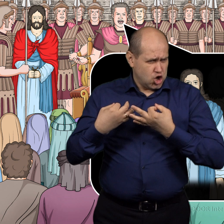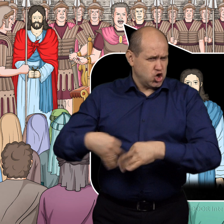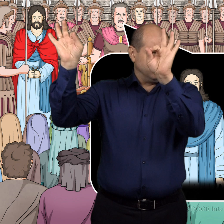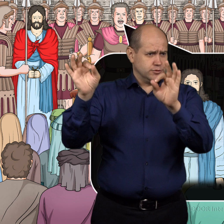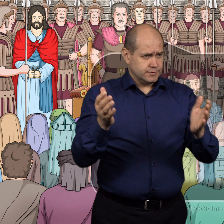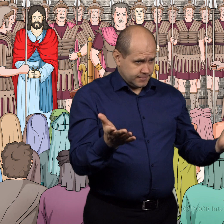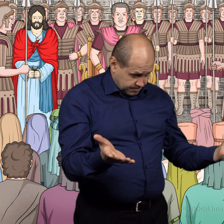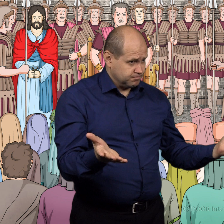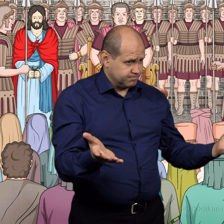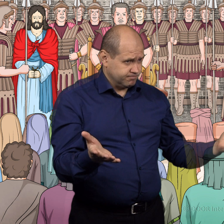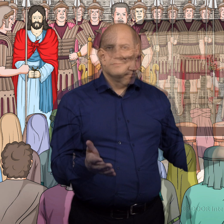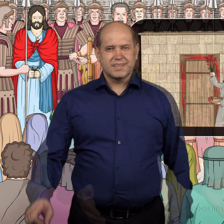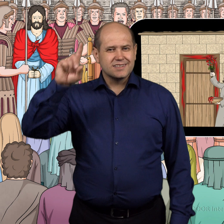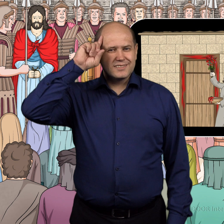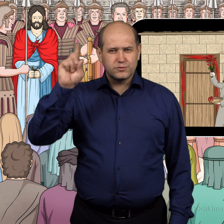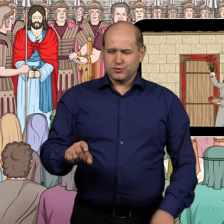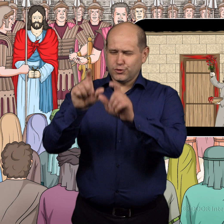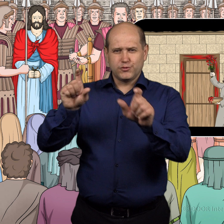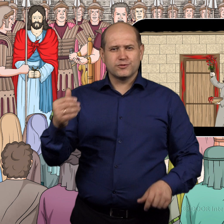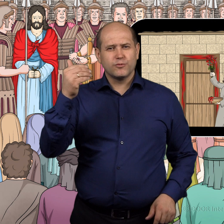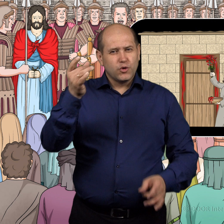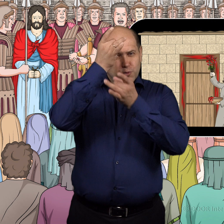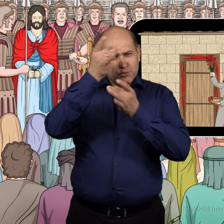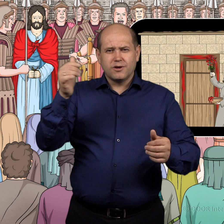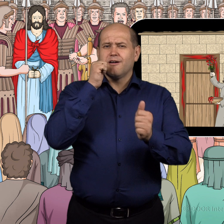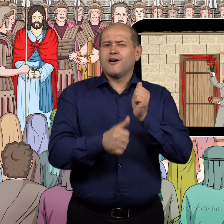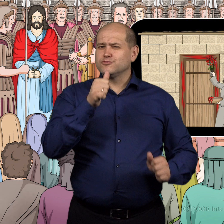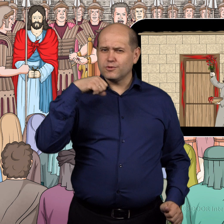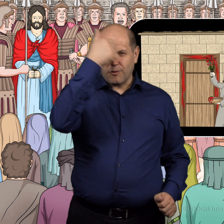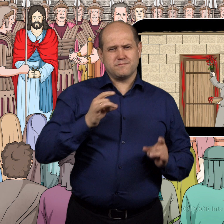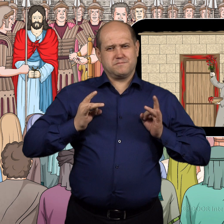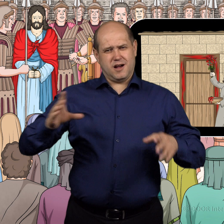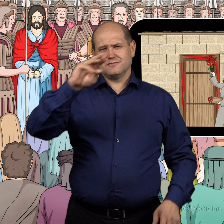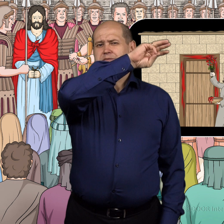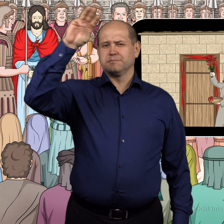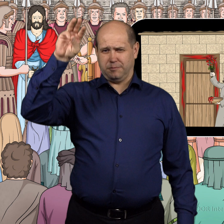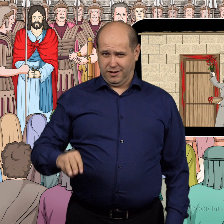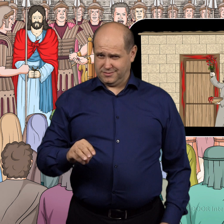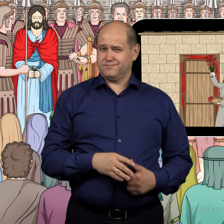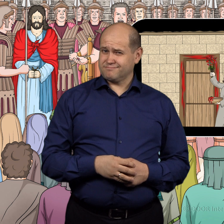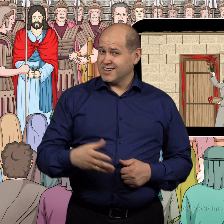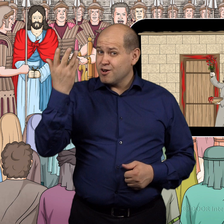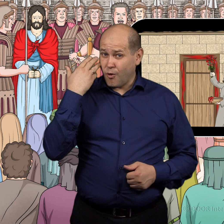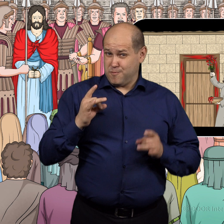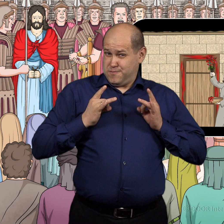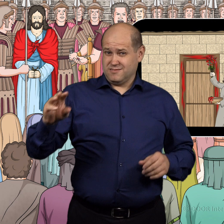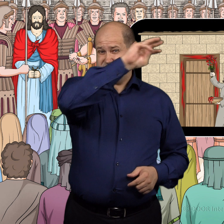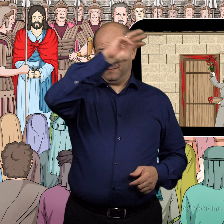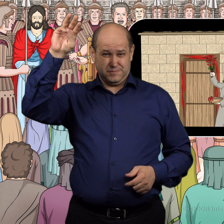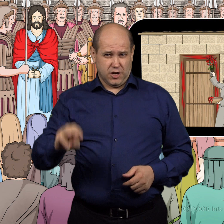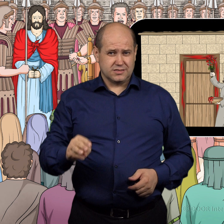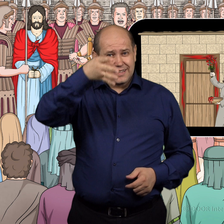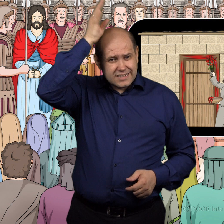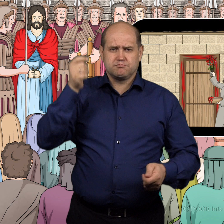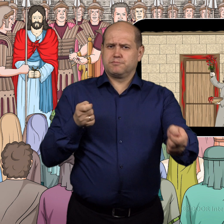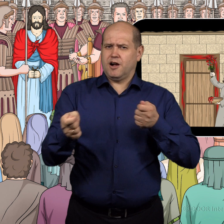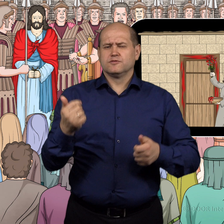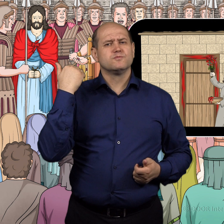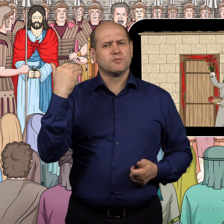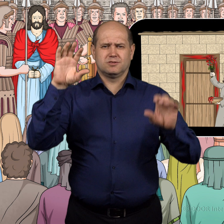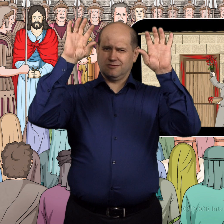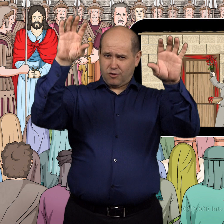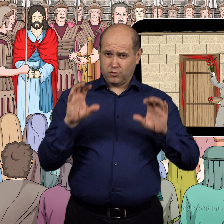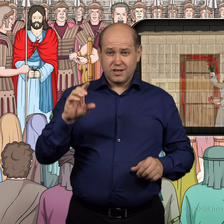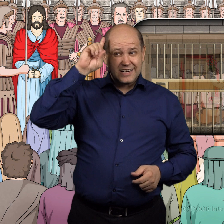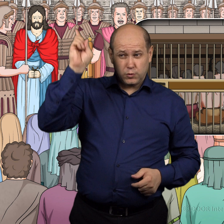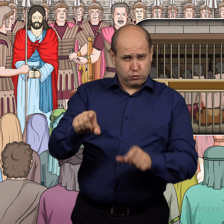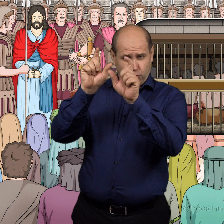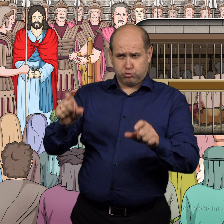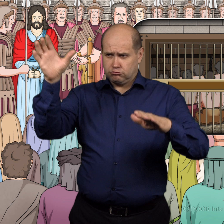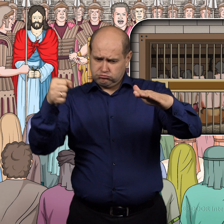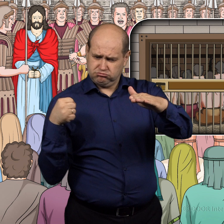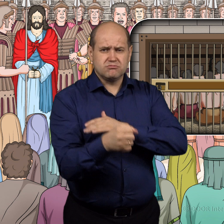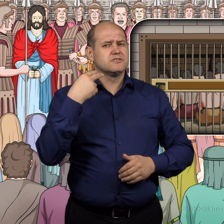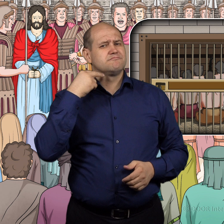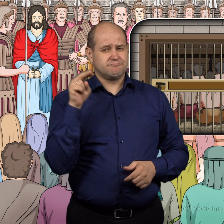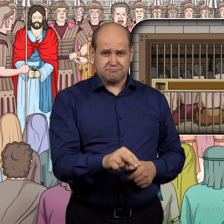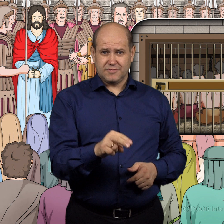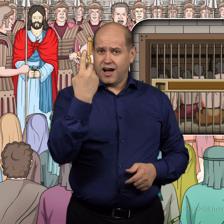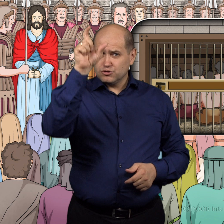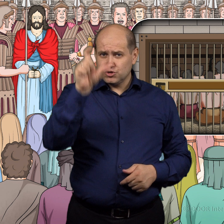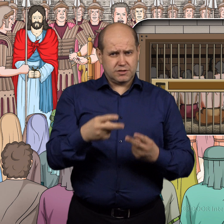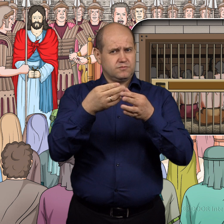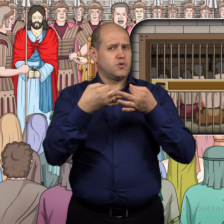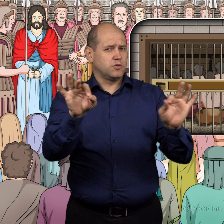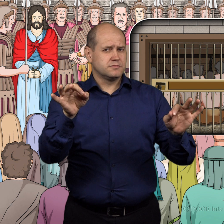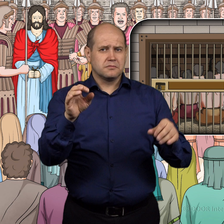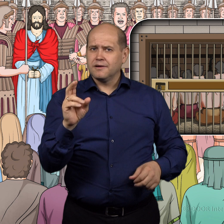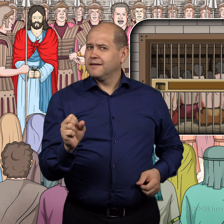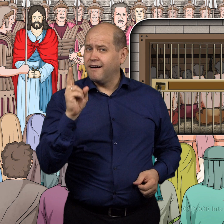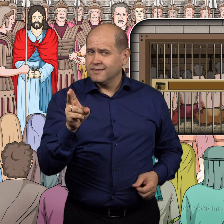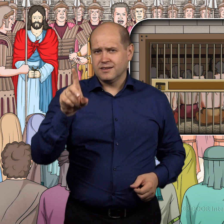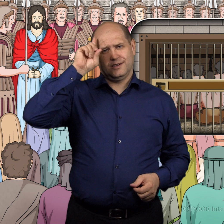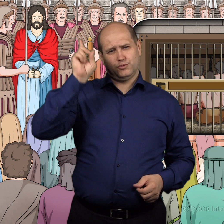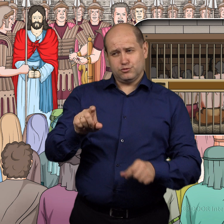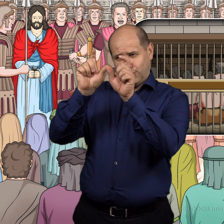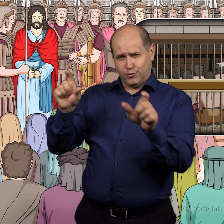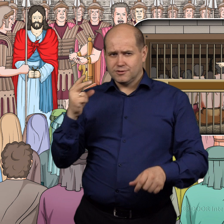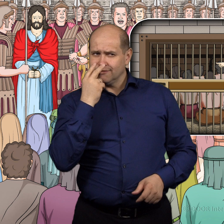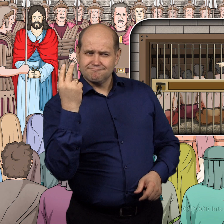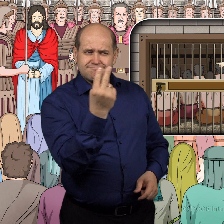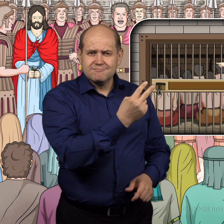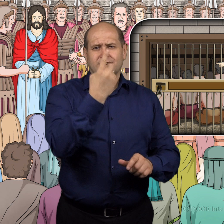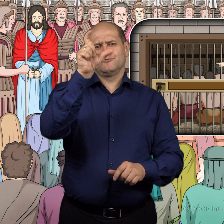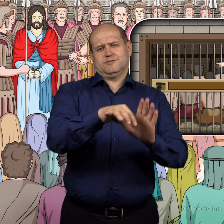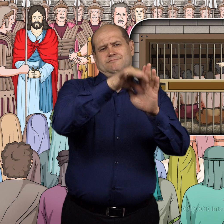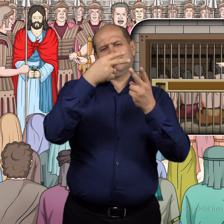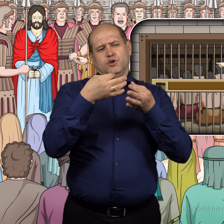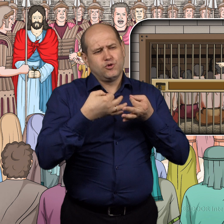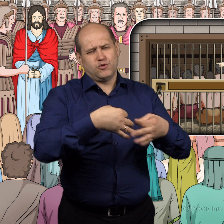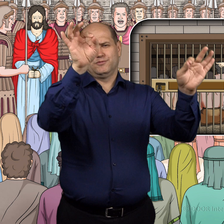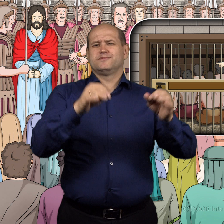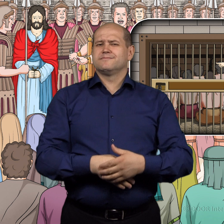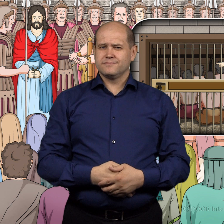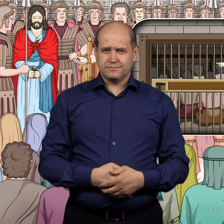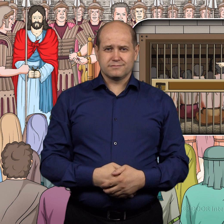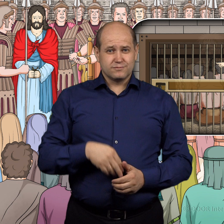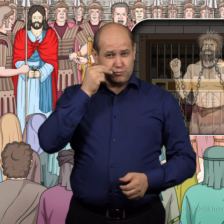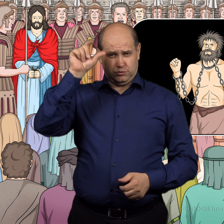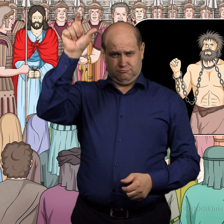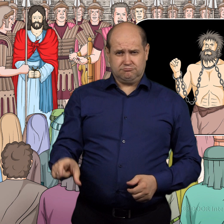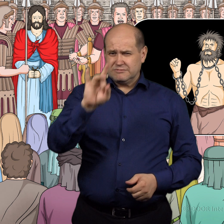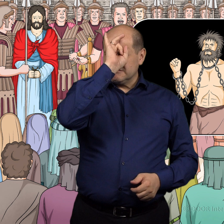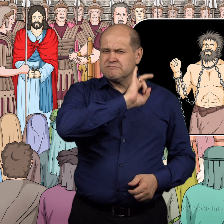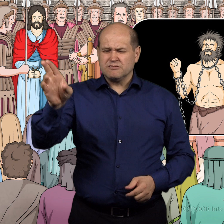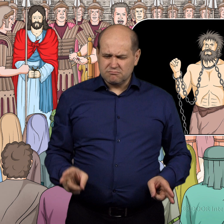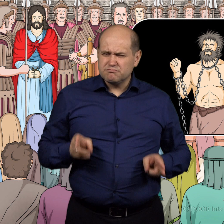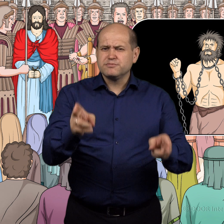Now it was the governor’s custom at the feast to release to the crowd a prisoner of their choosing.